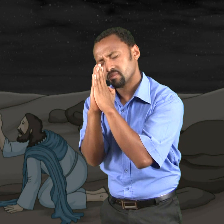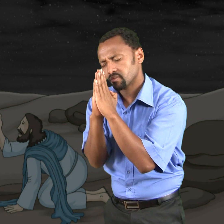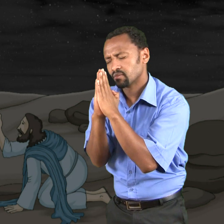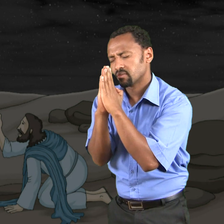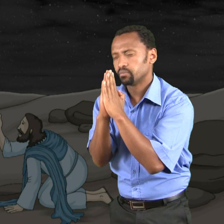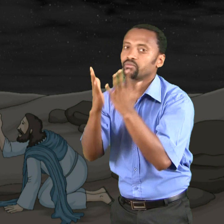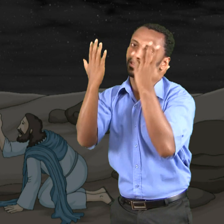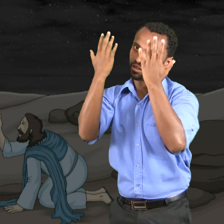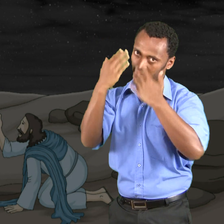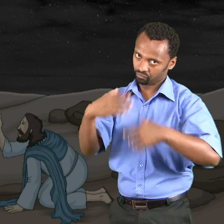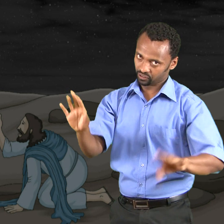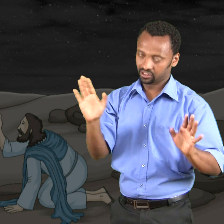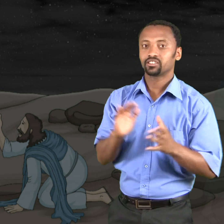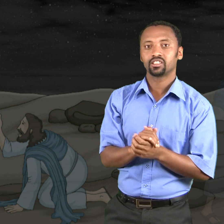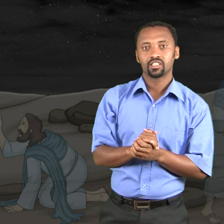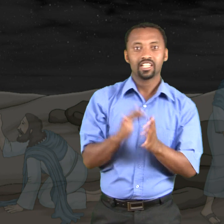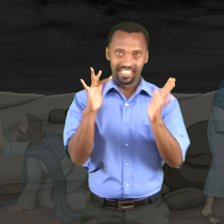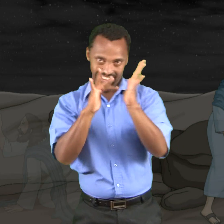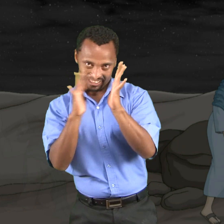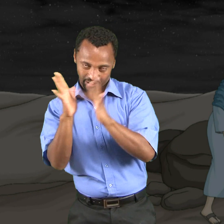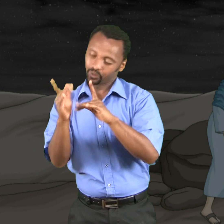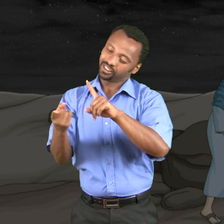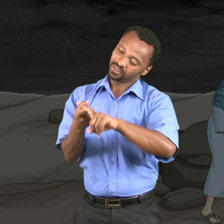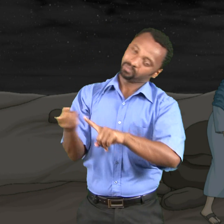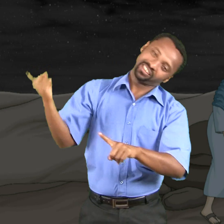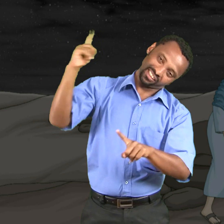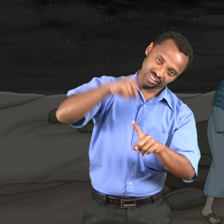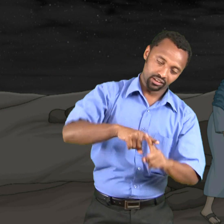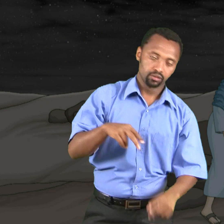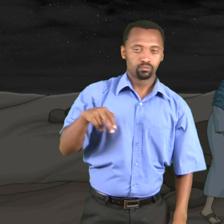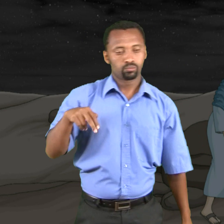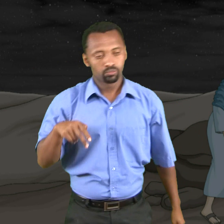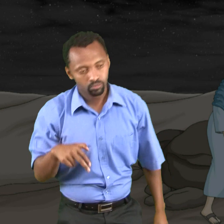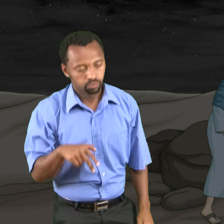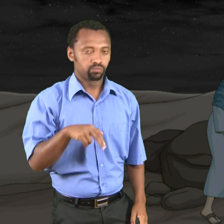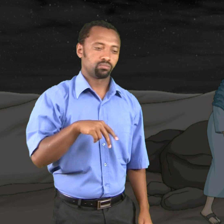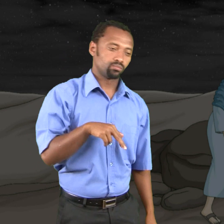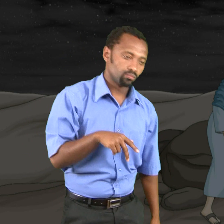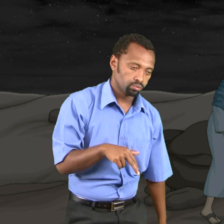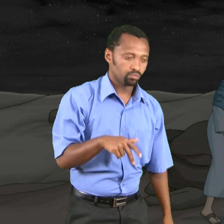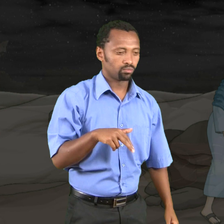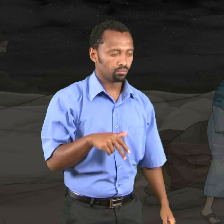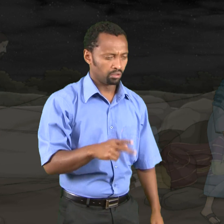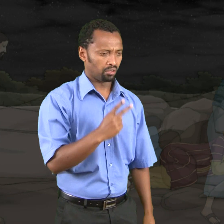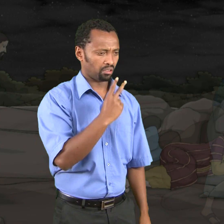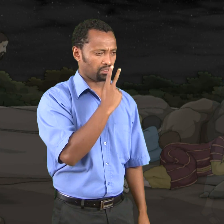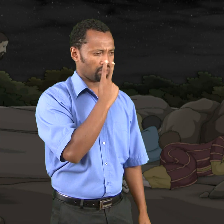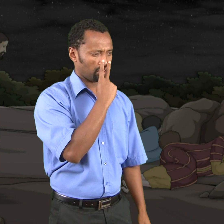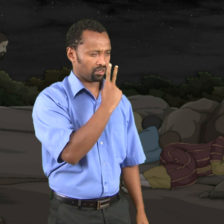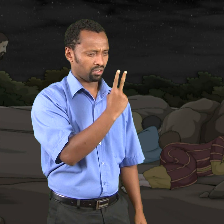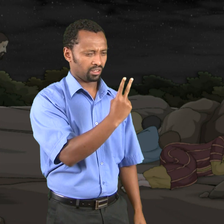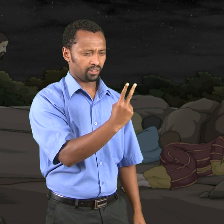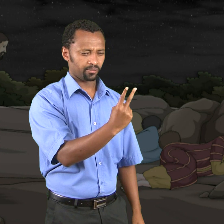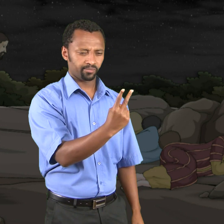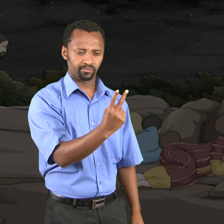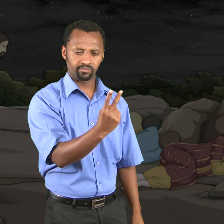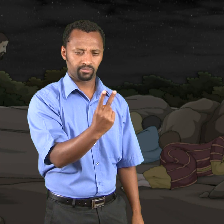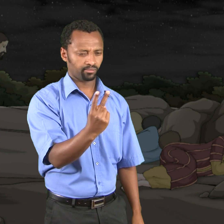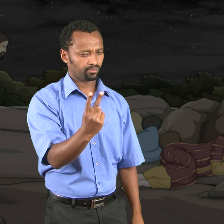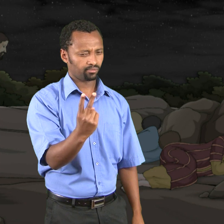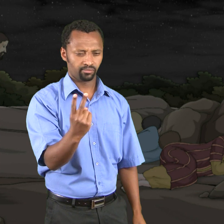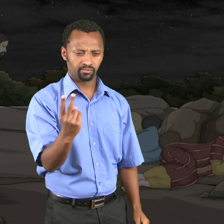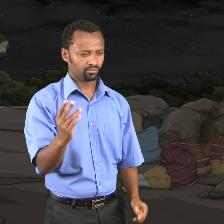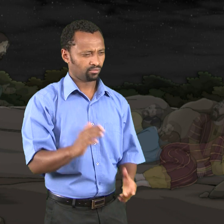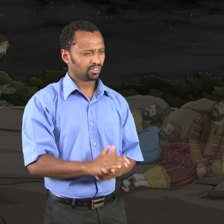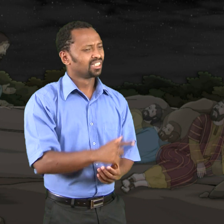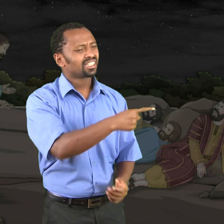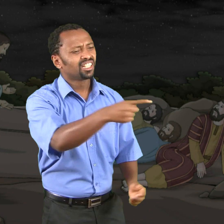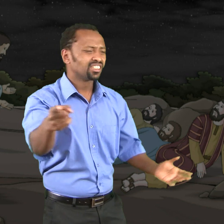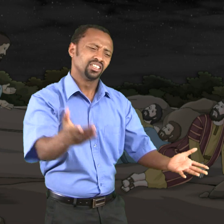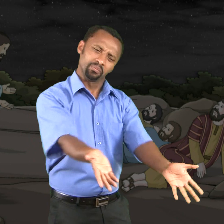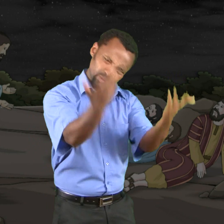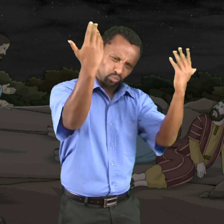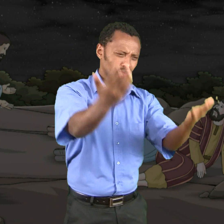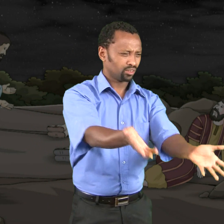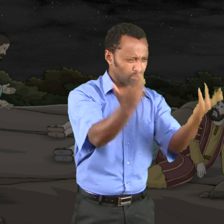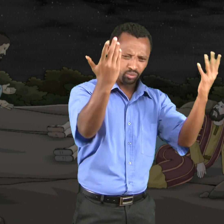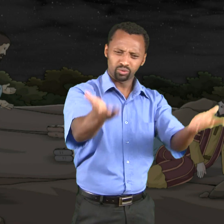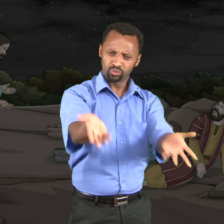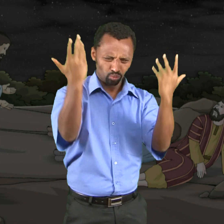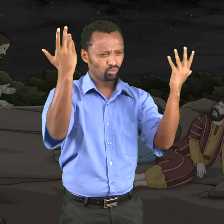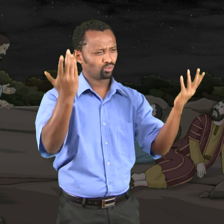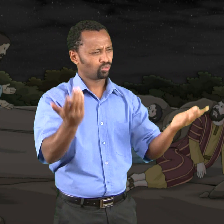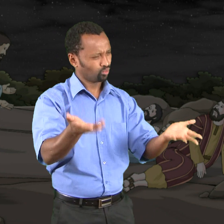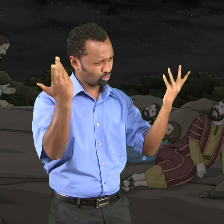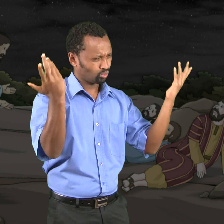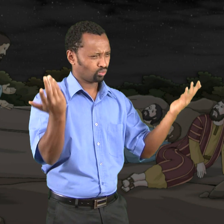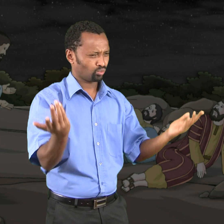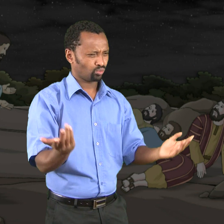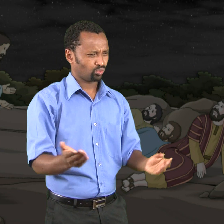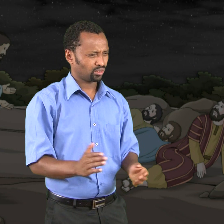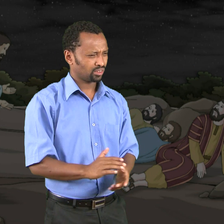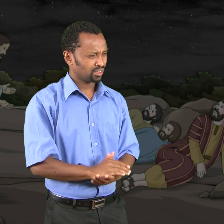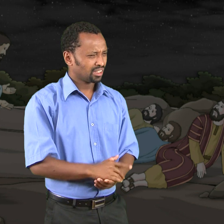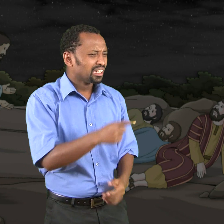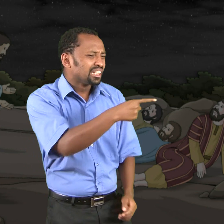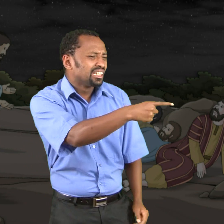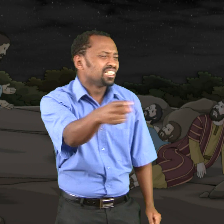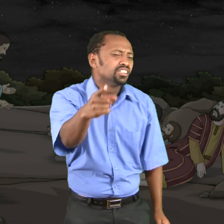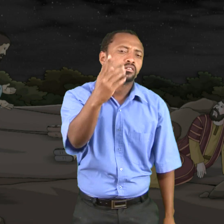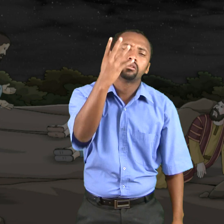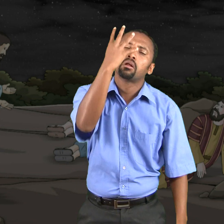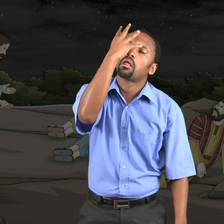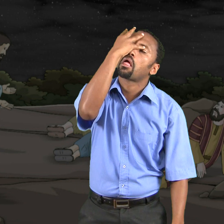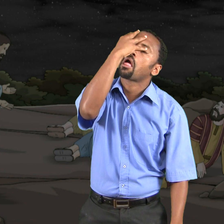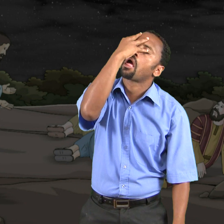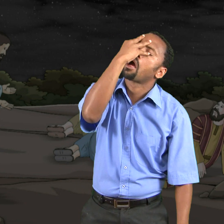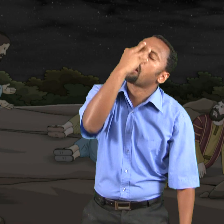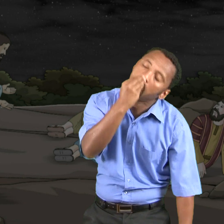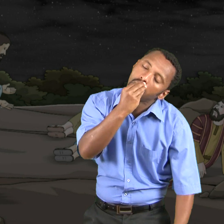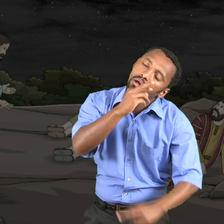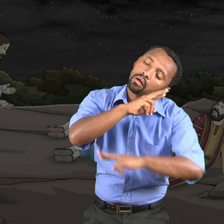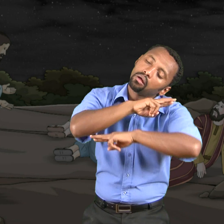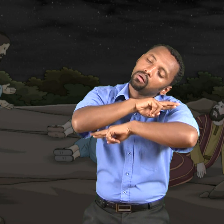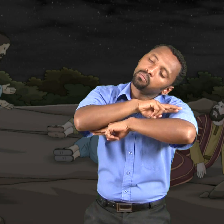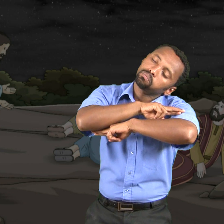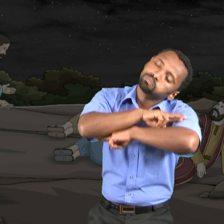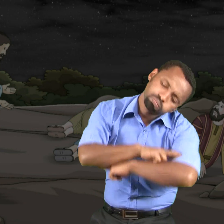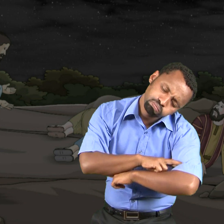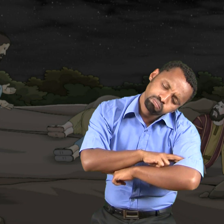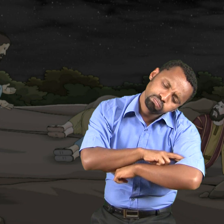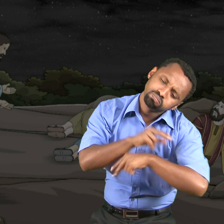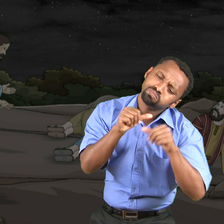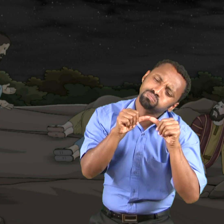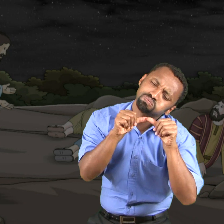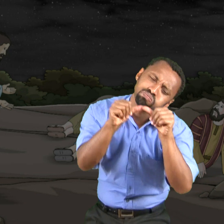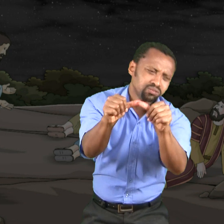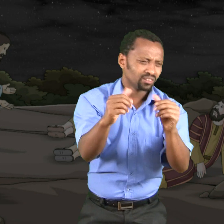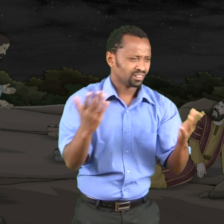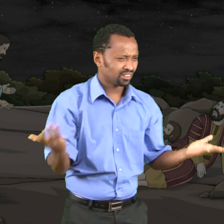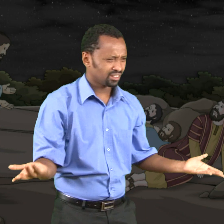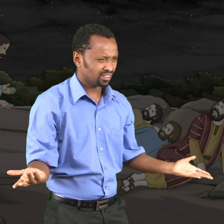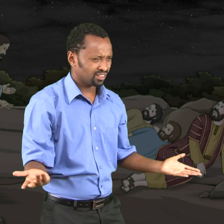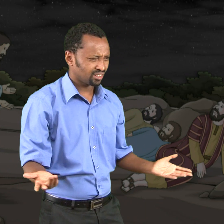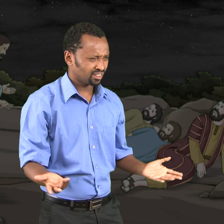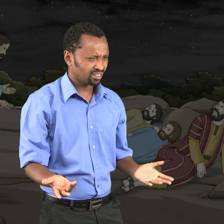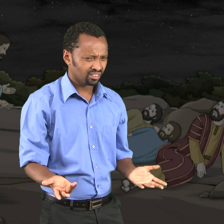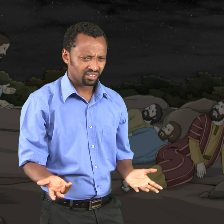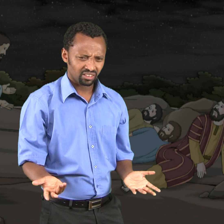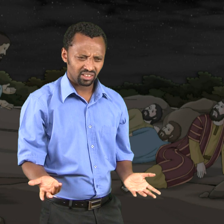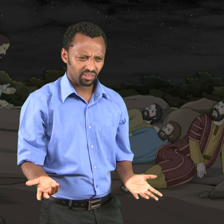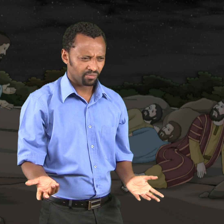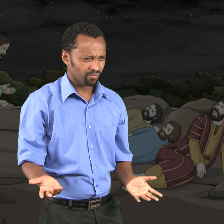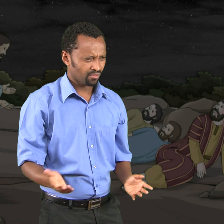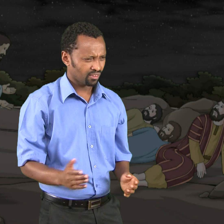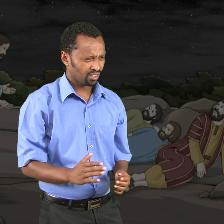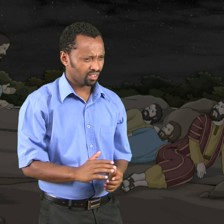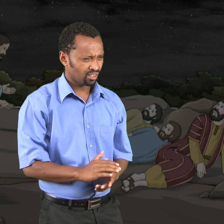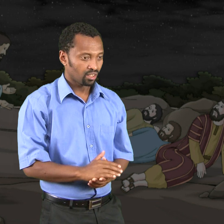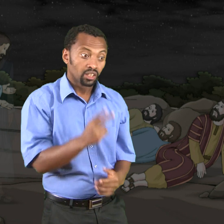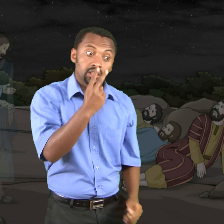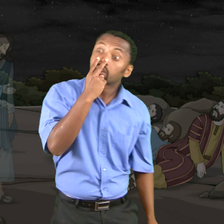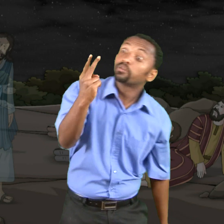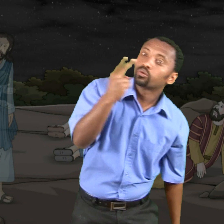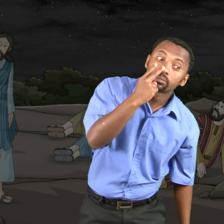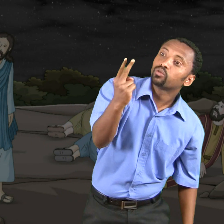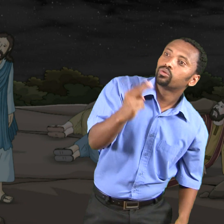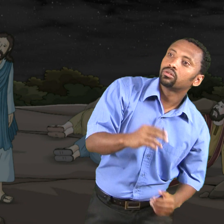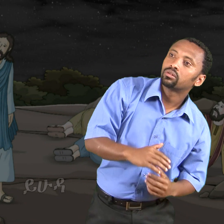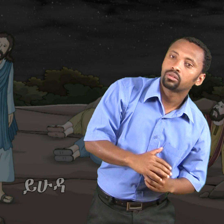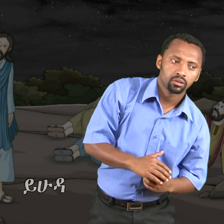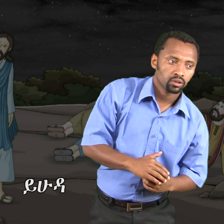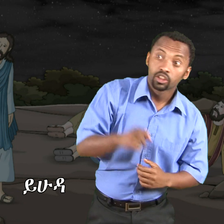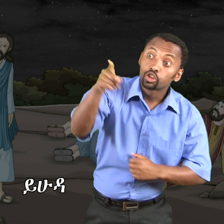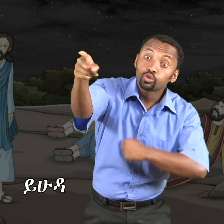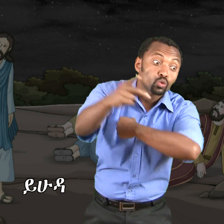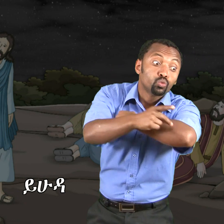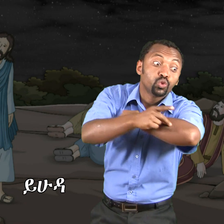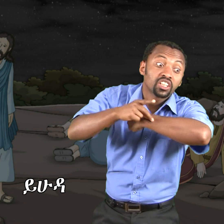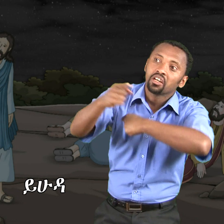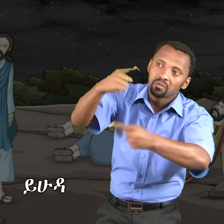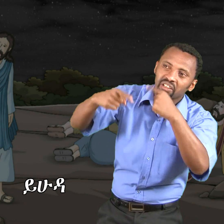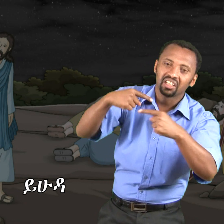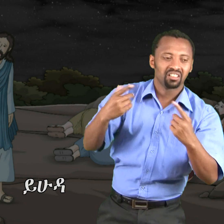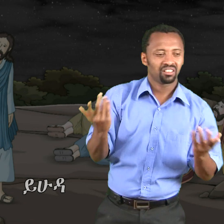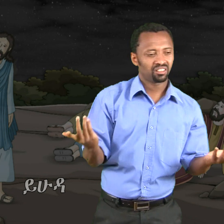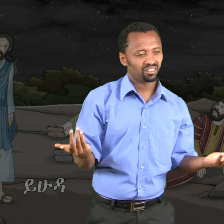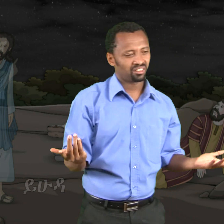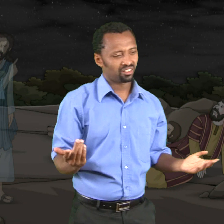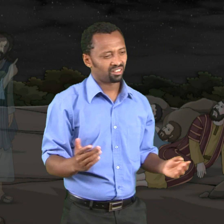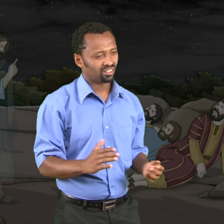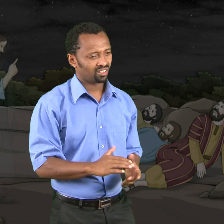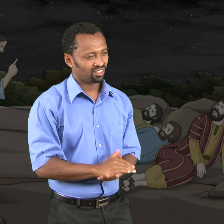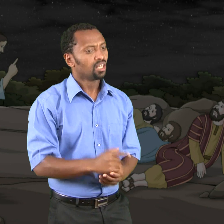Then He returned to the disciples and said, “Are you still sleeping and resting? Look, the hour is near, and the Son of Man is betrayed into the hands of sinners.